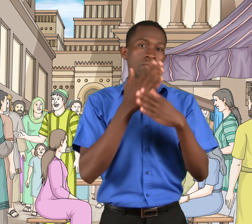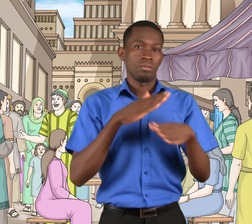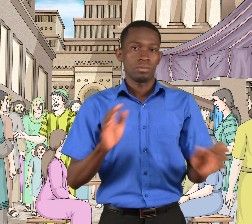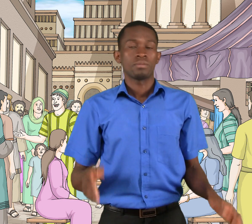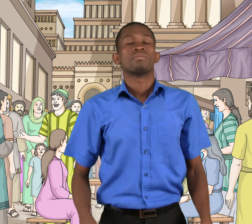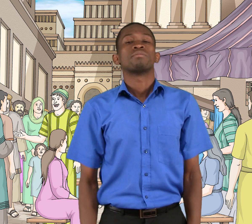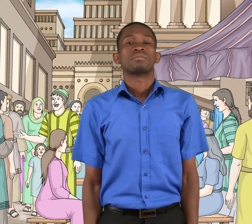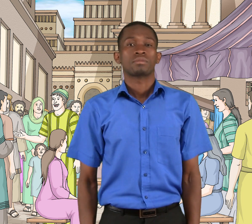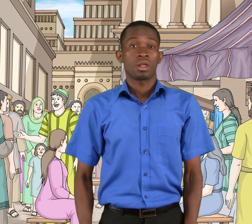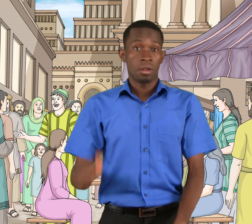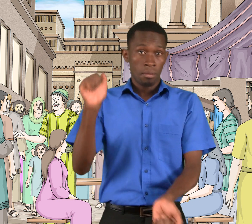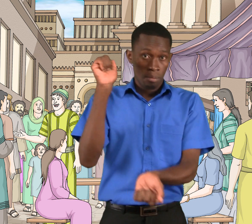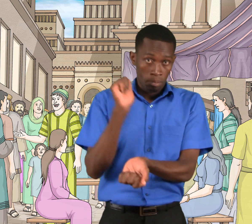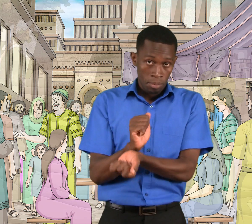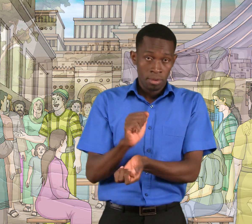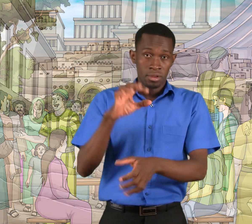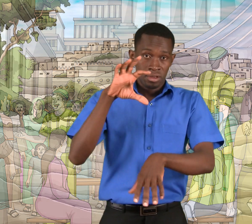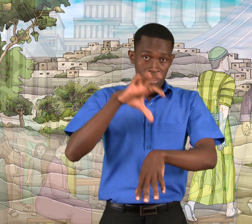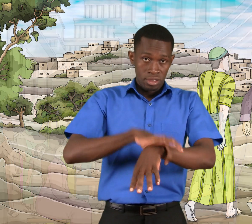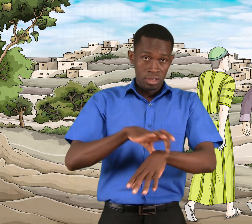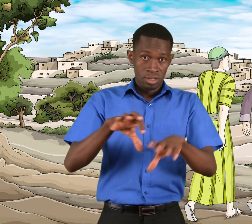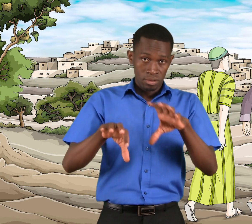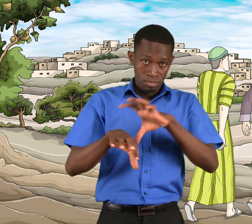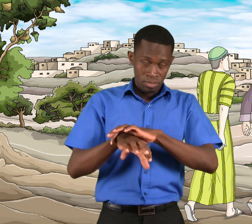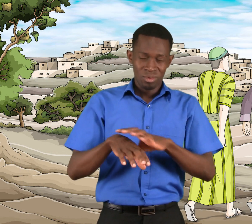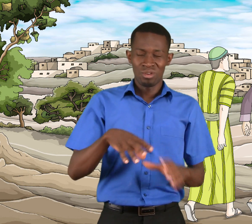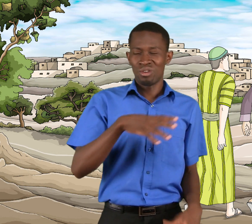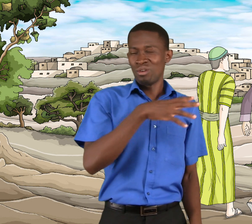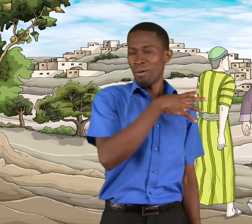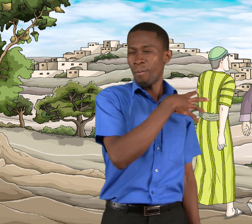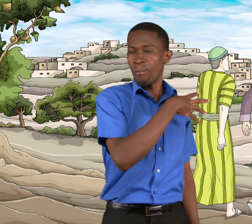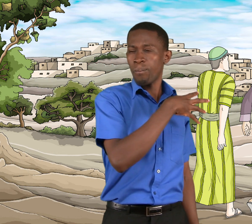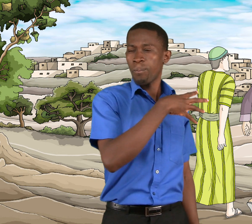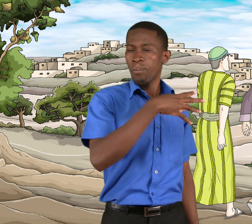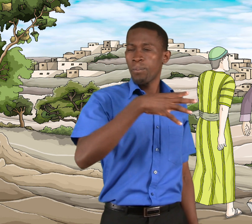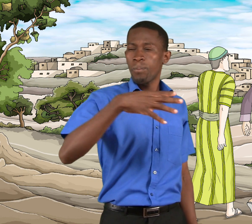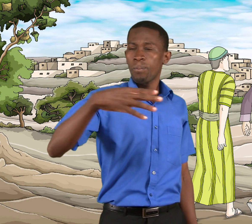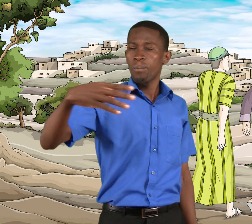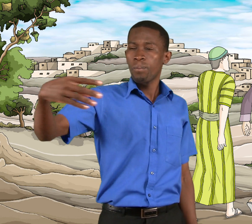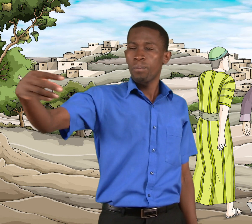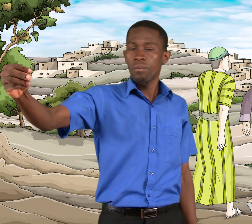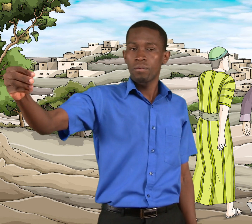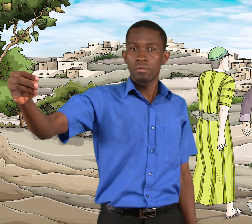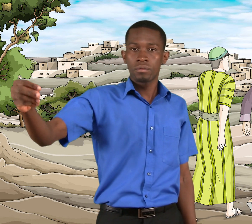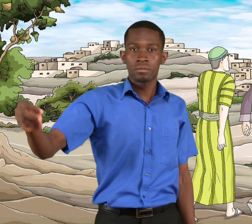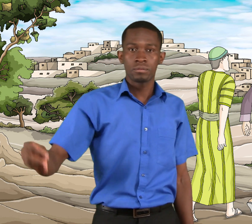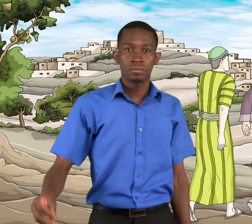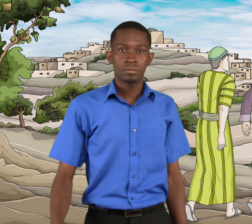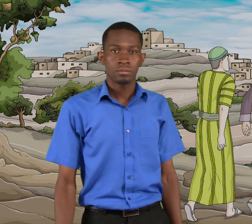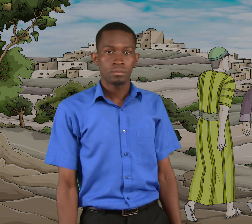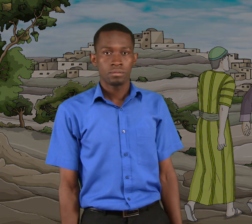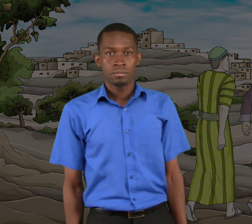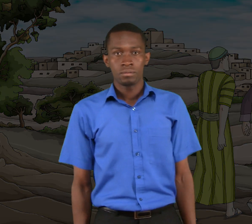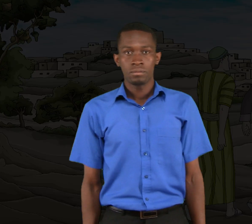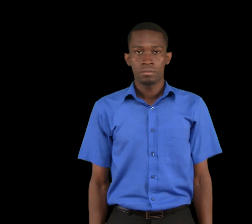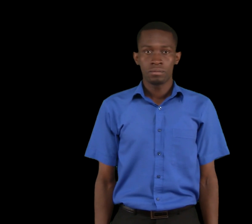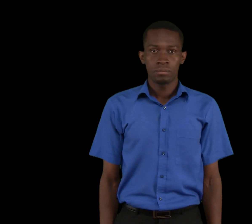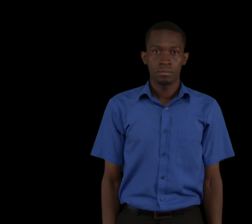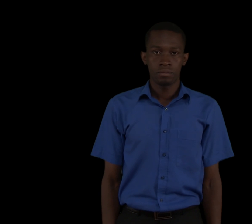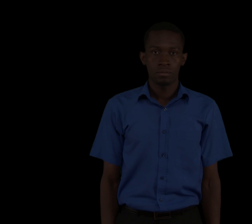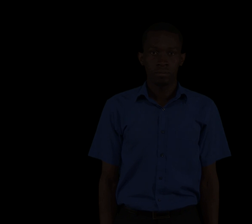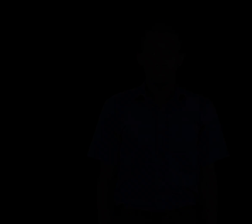Then they left the city.